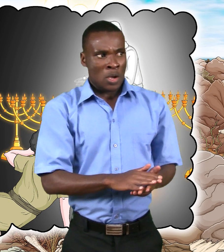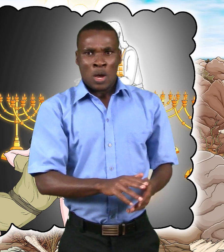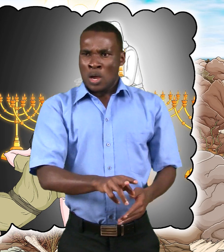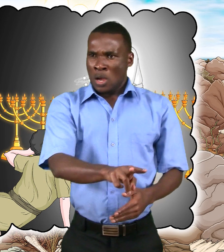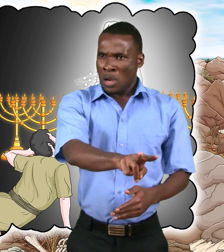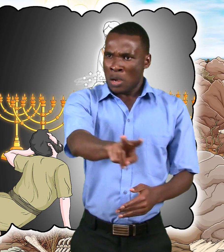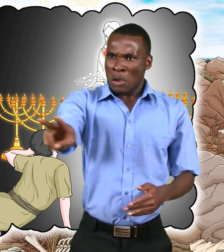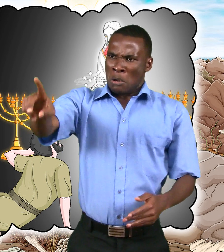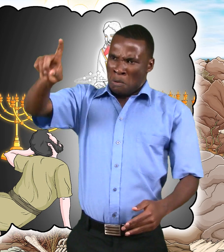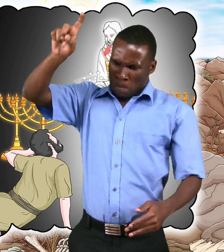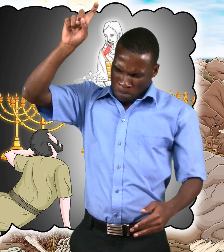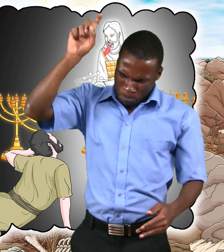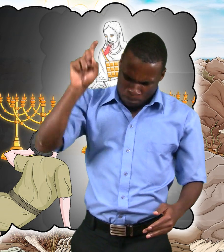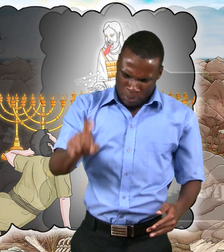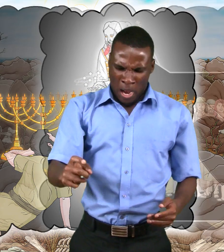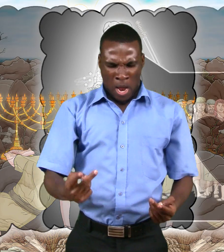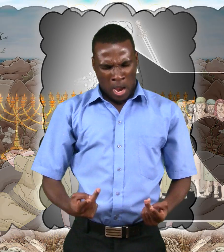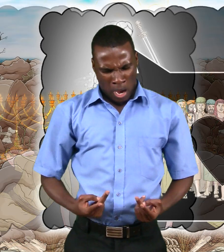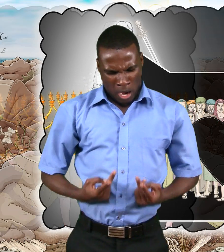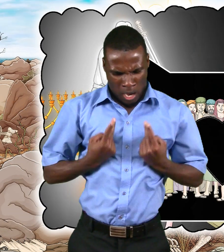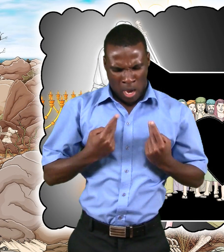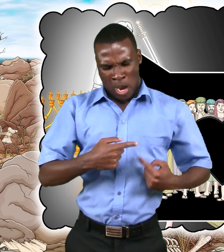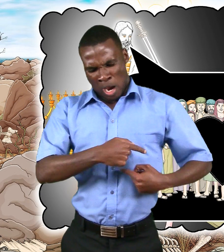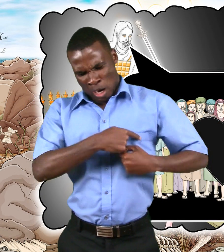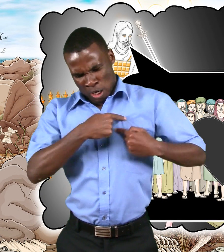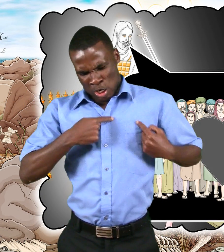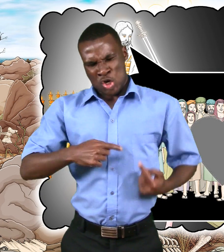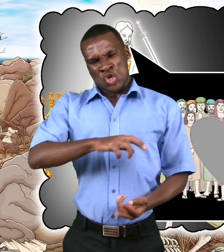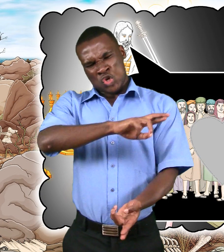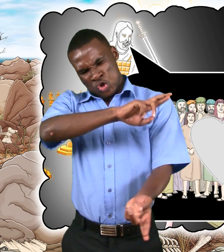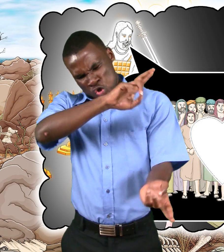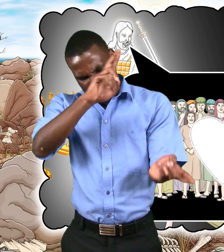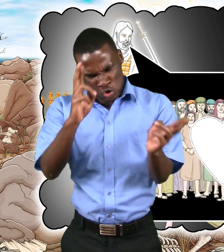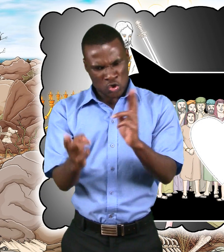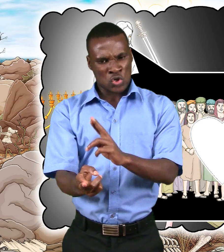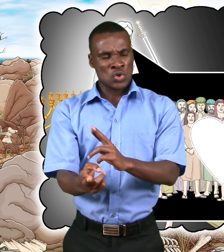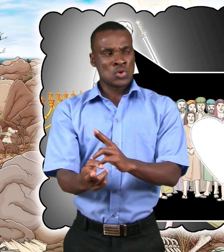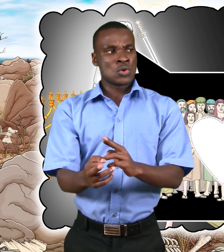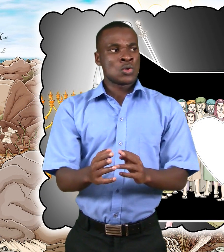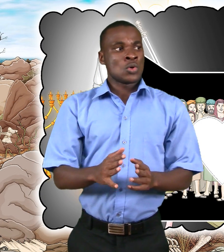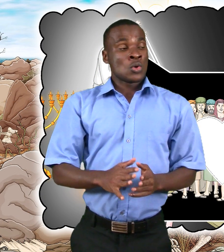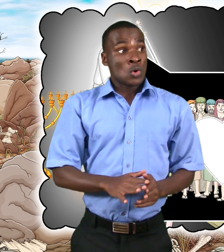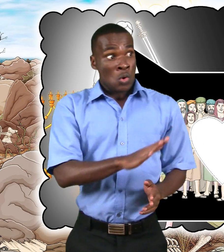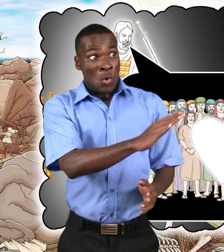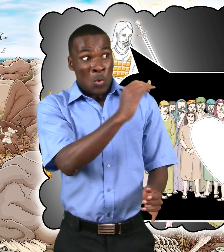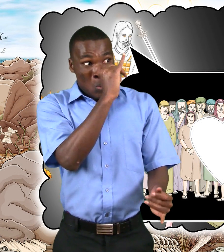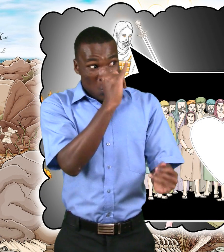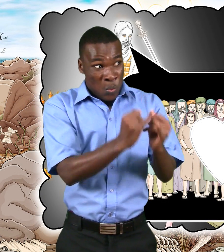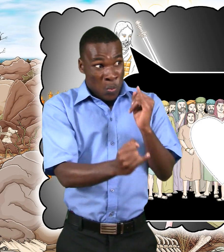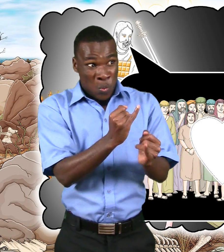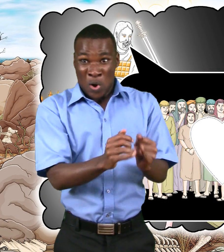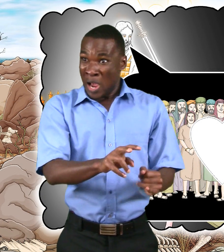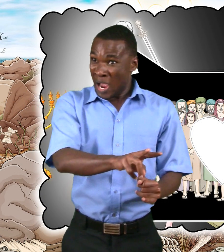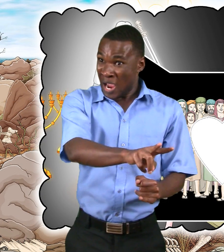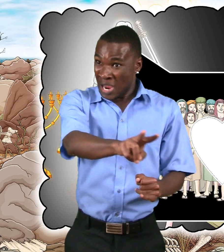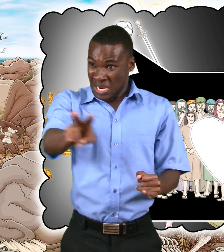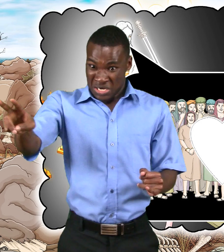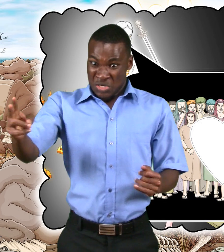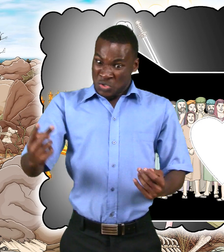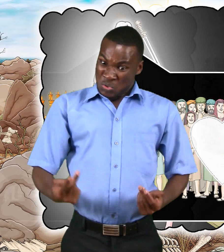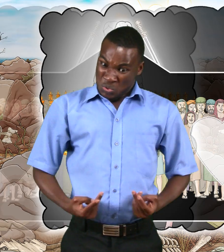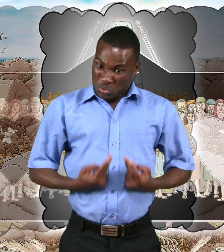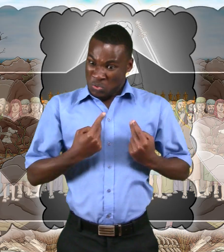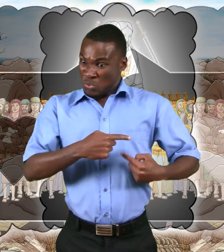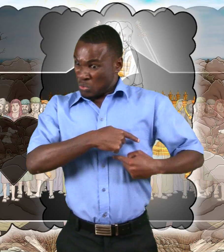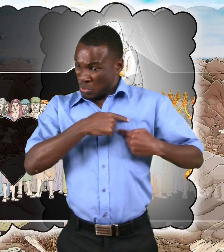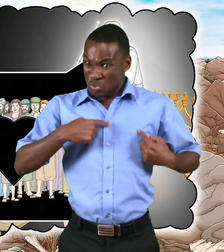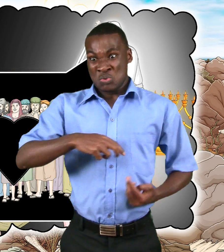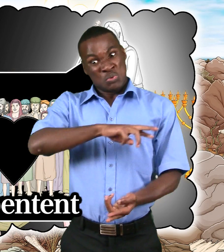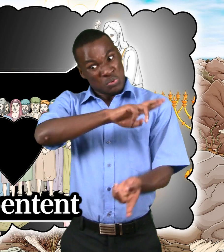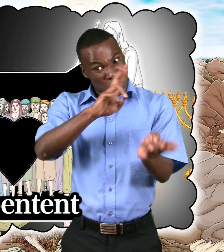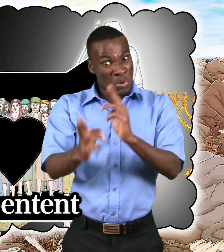Therefore repent!